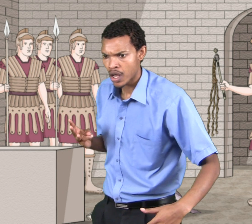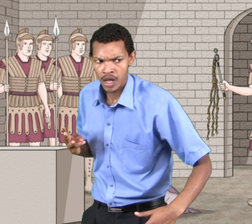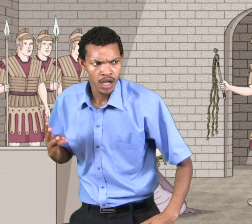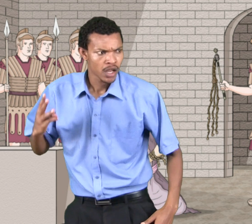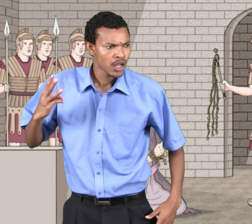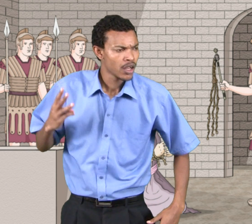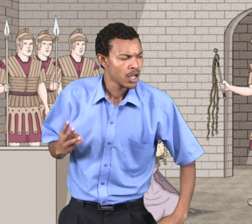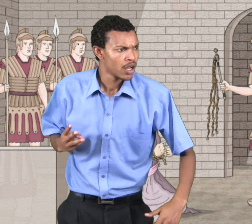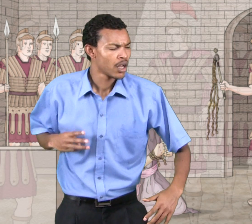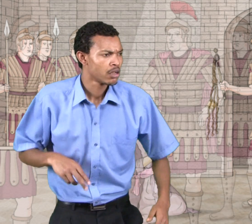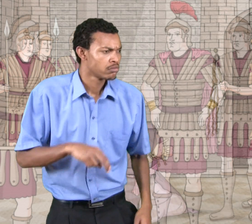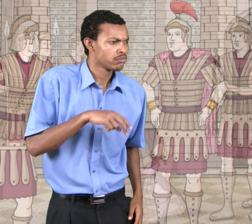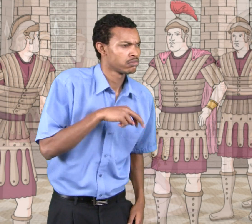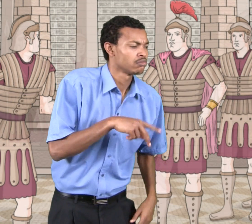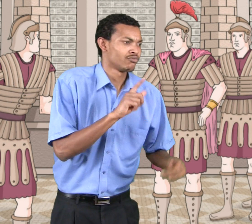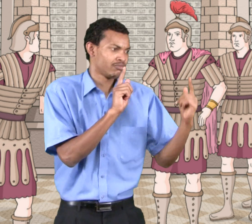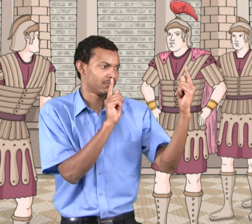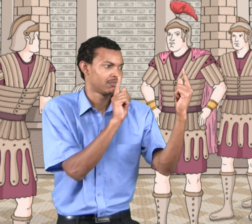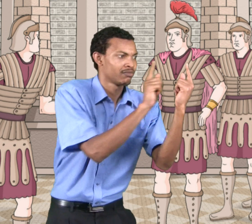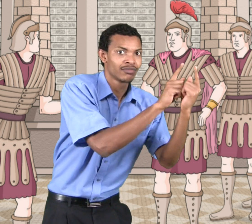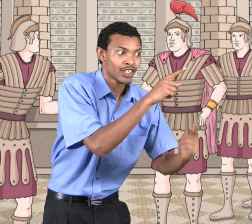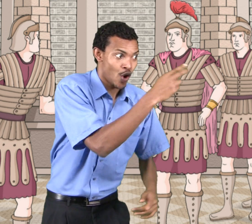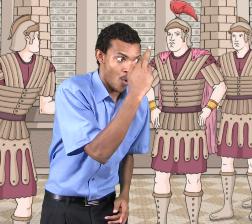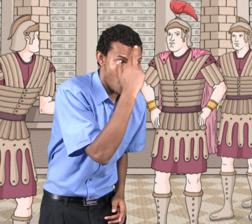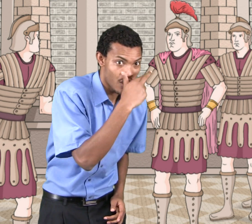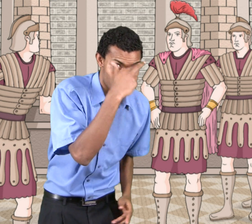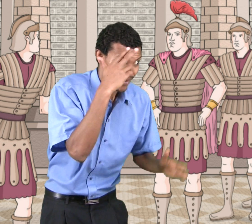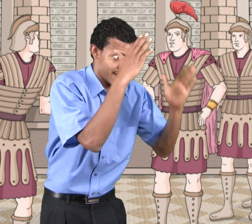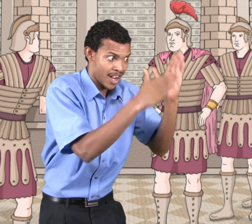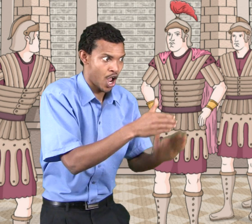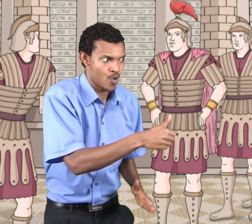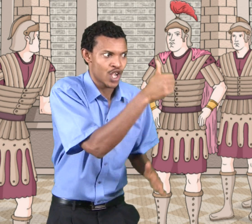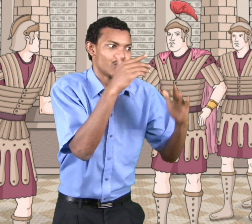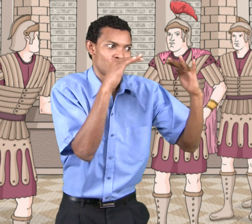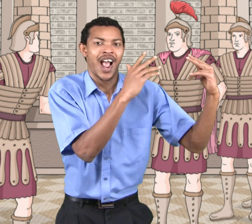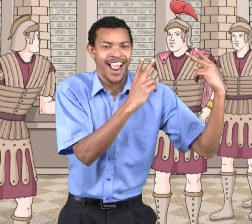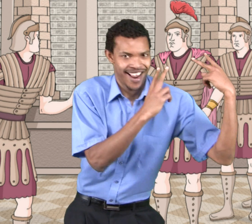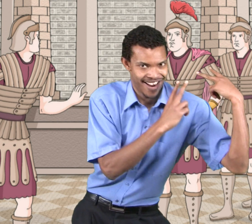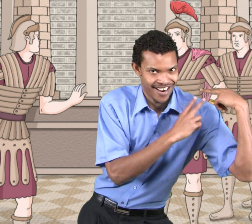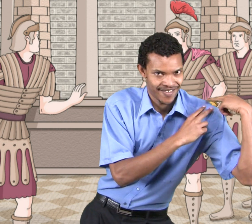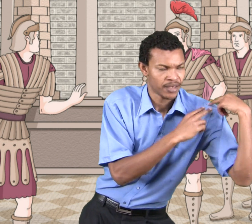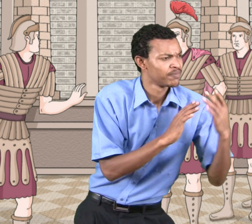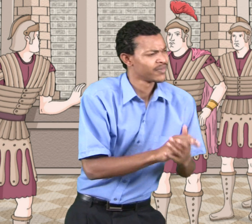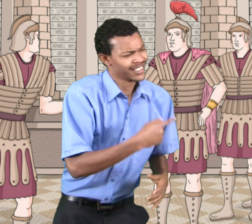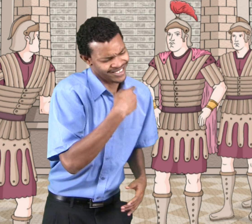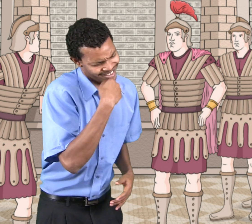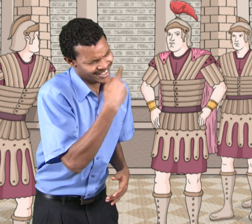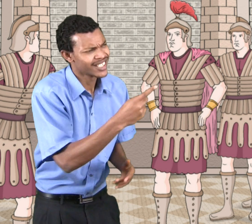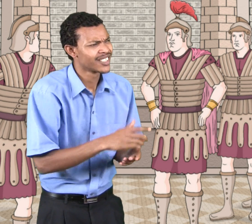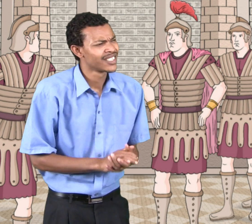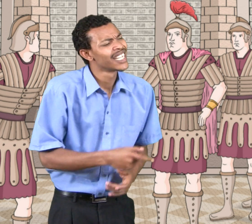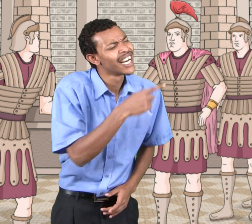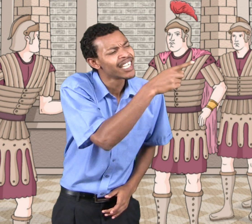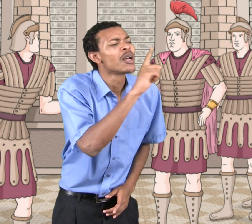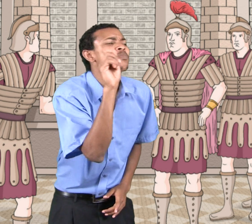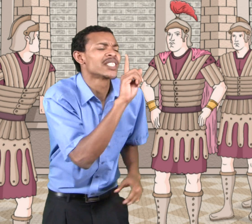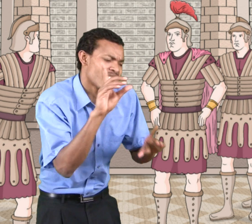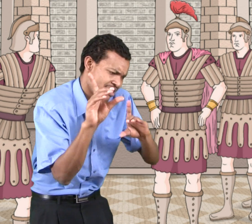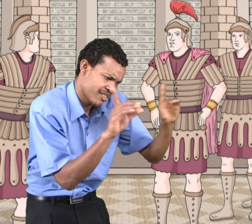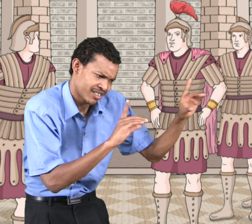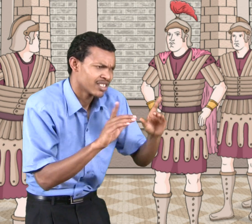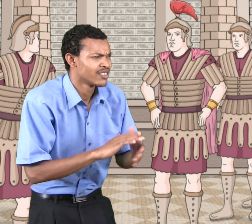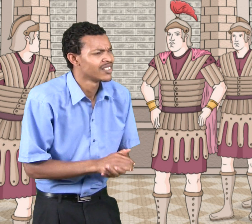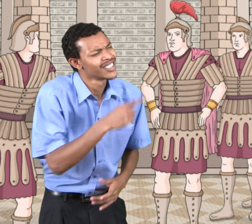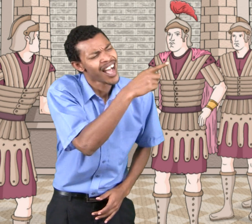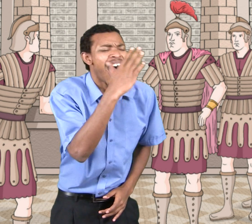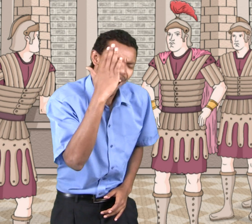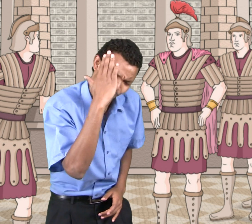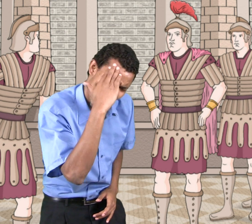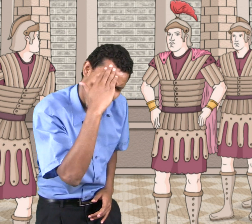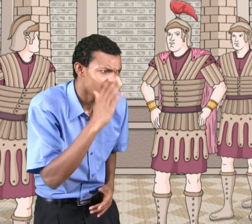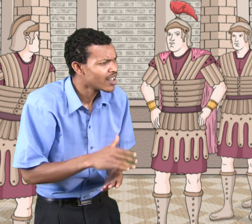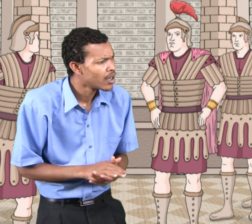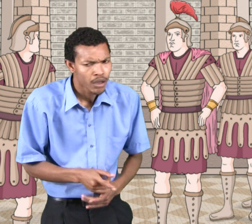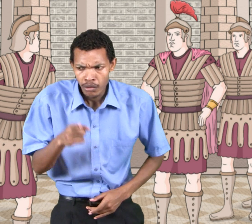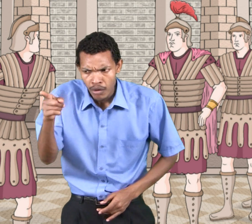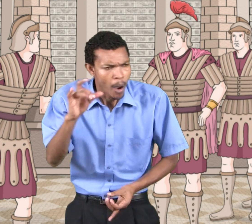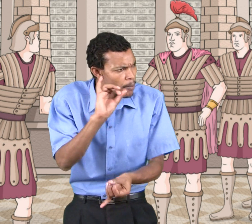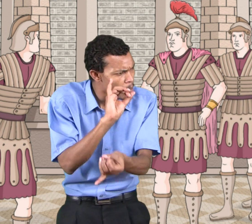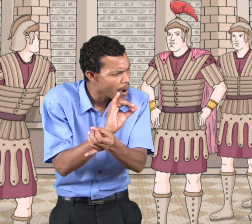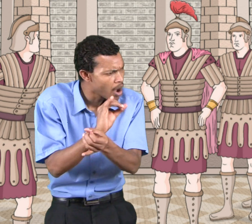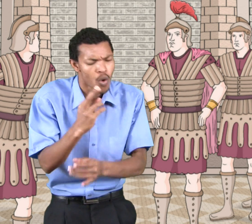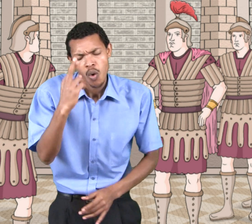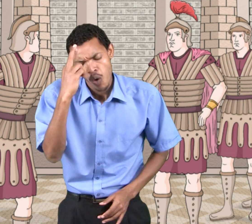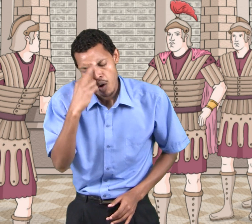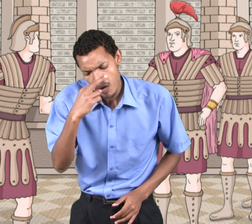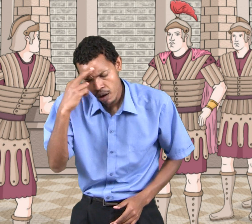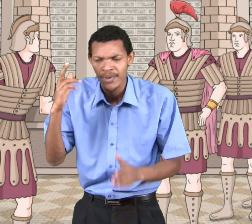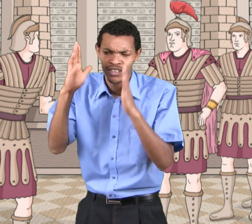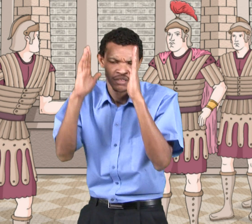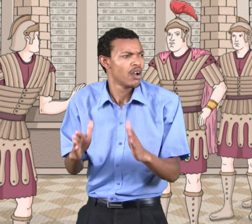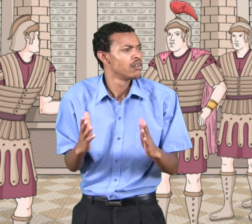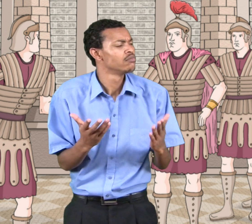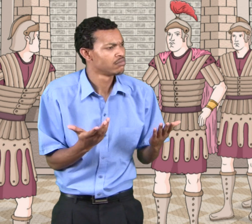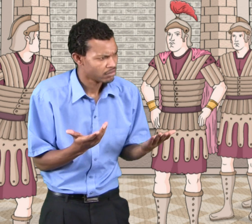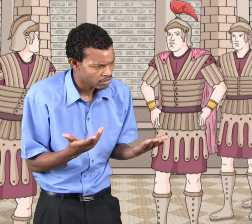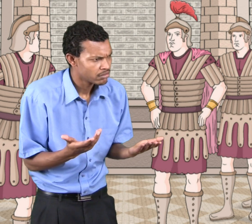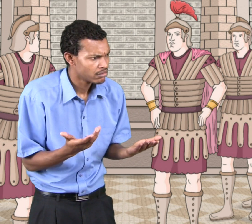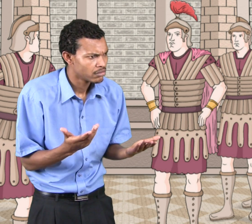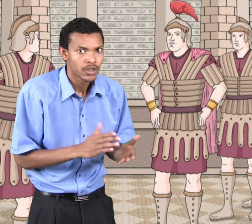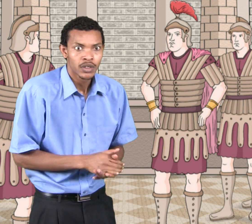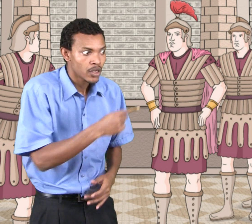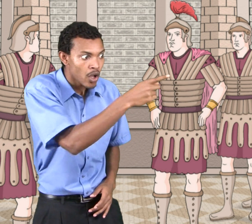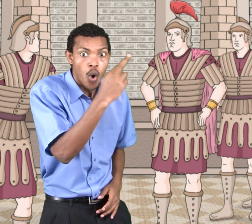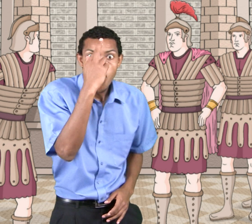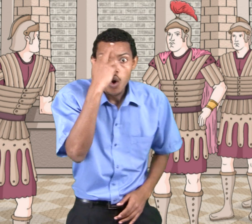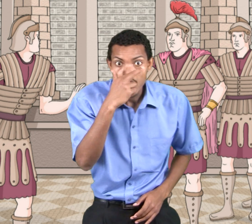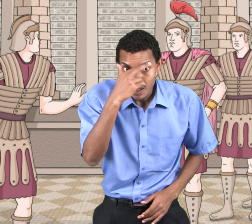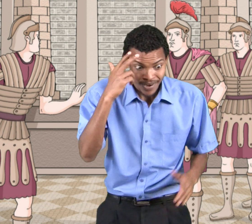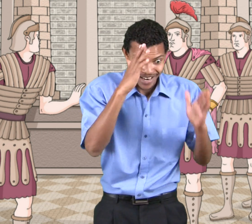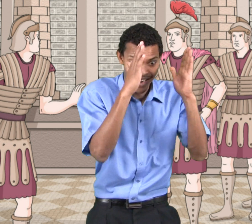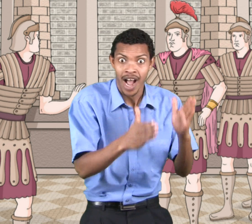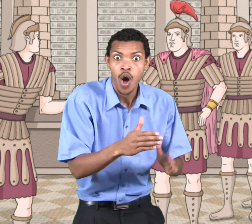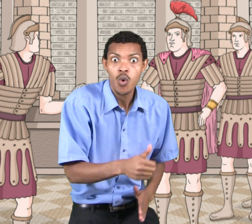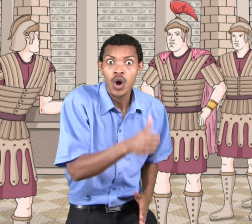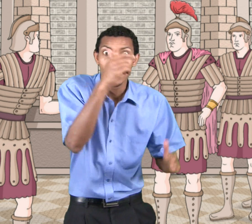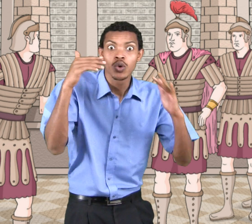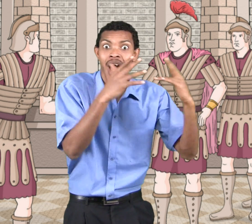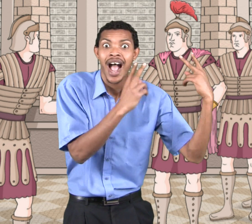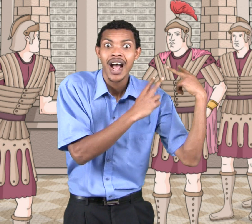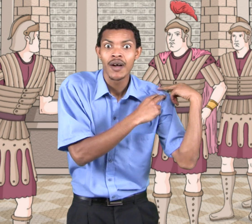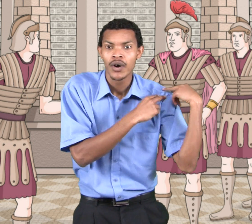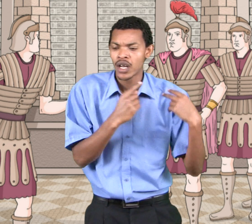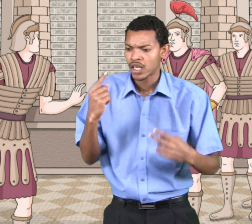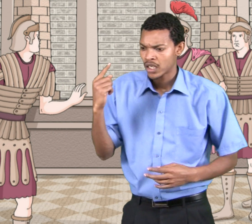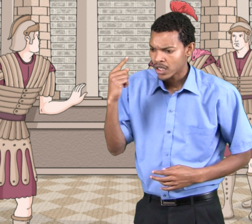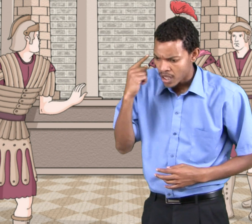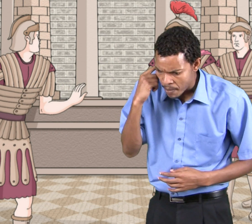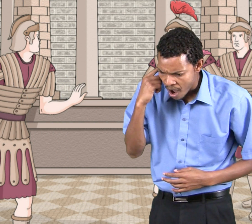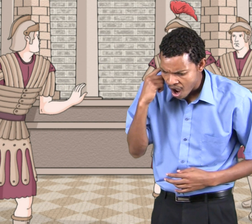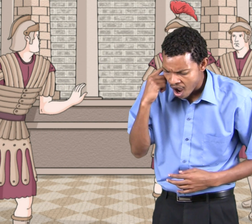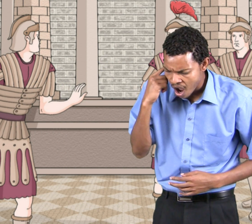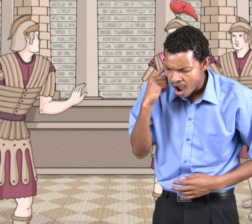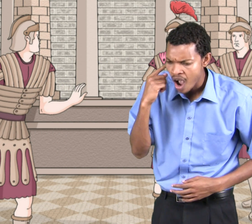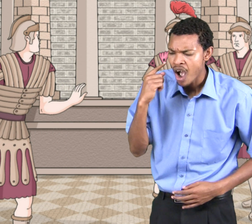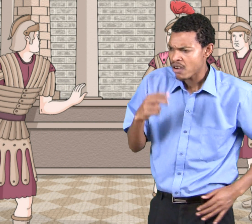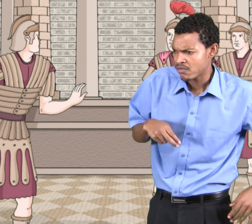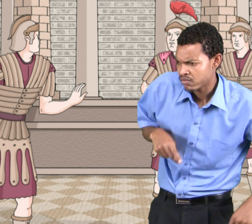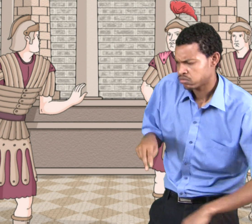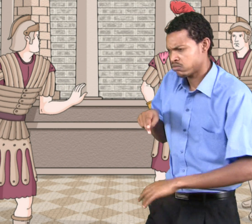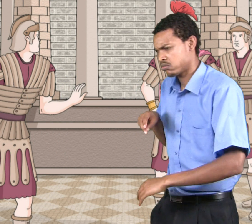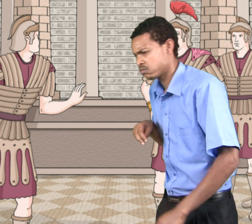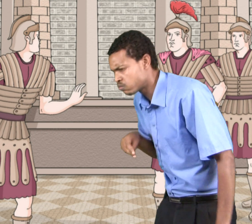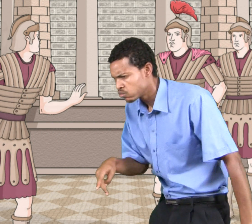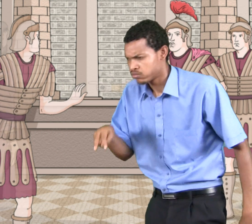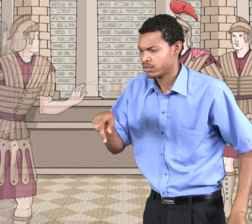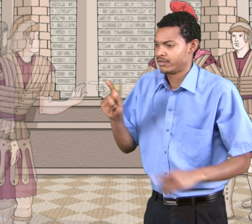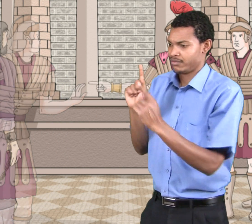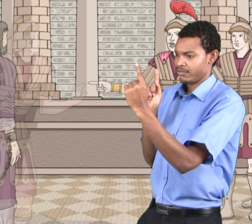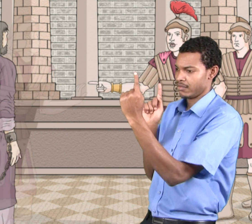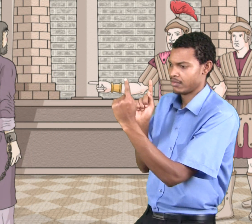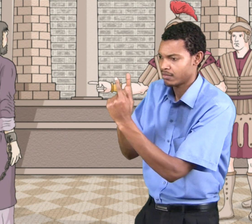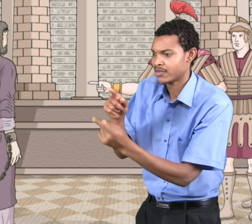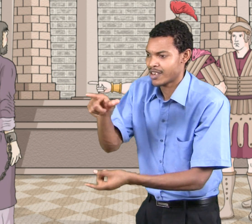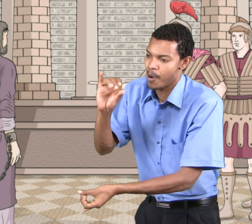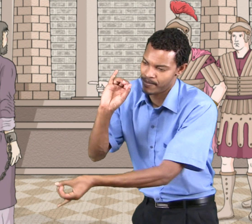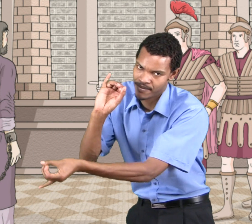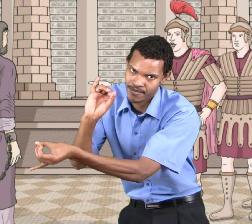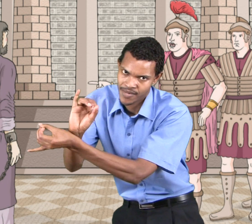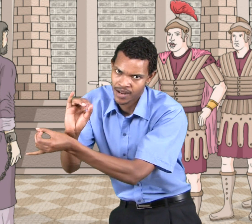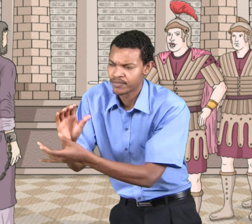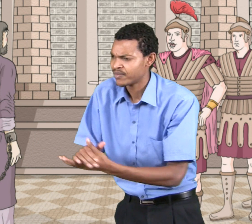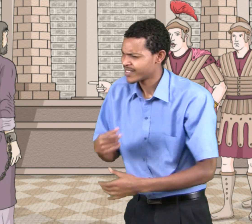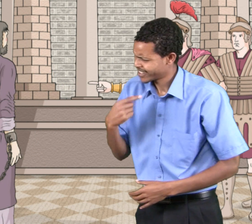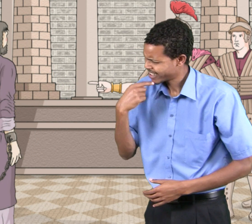On hearing this, the centurion went and reported it to the commander. “What are you going to do?” he said. “This man is a Roman citizen.”